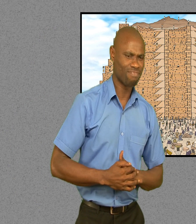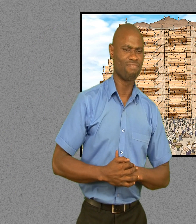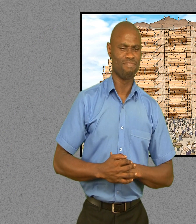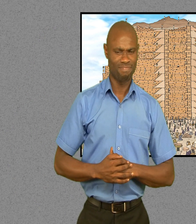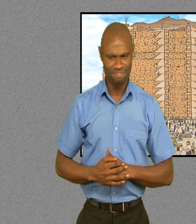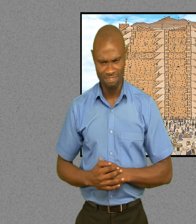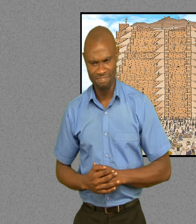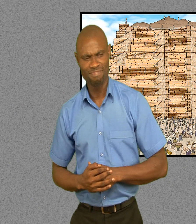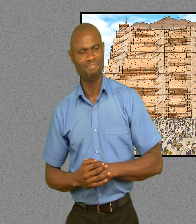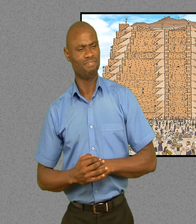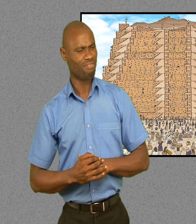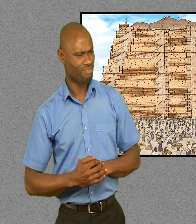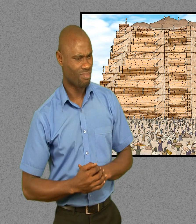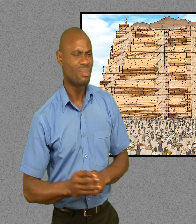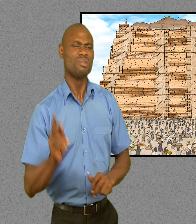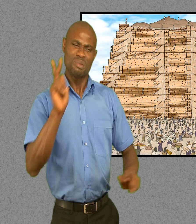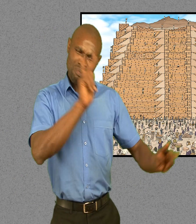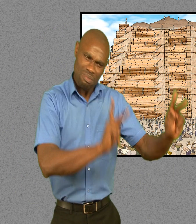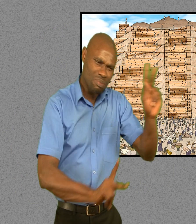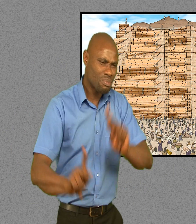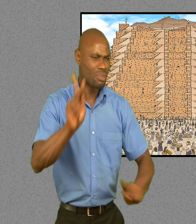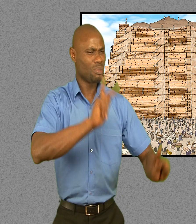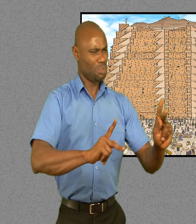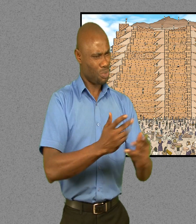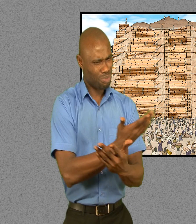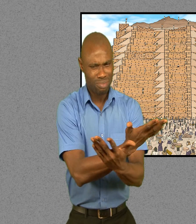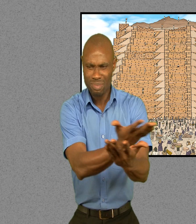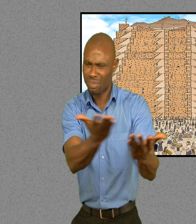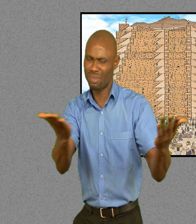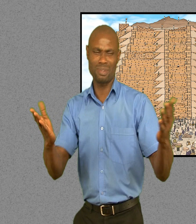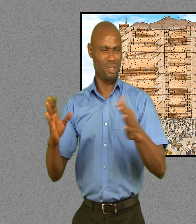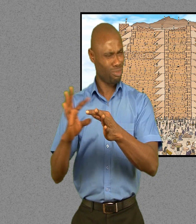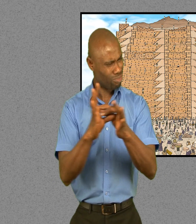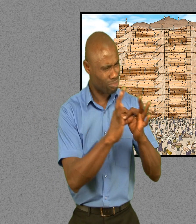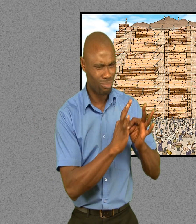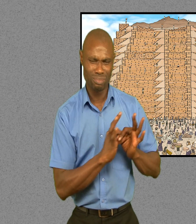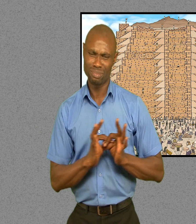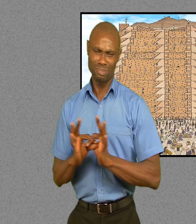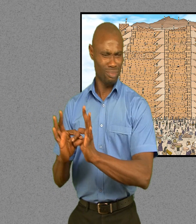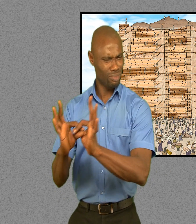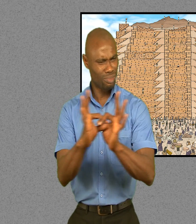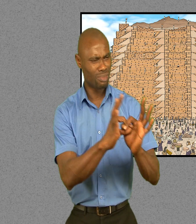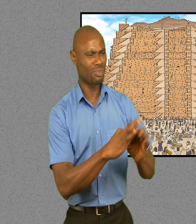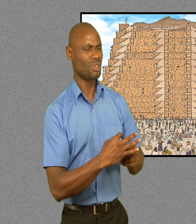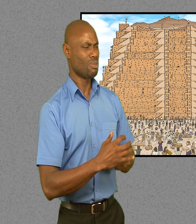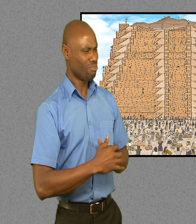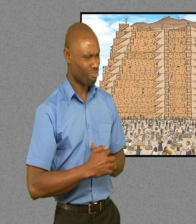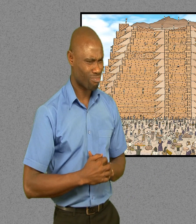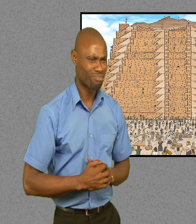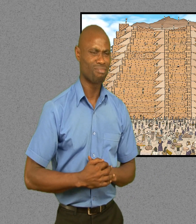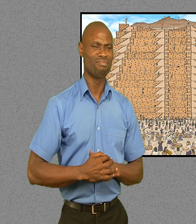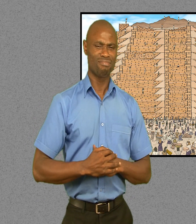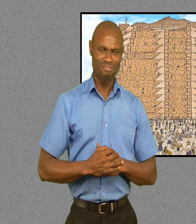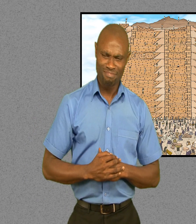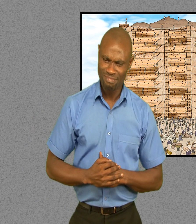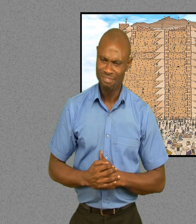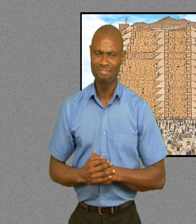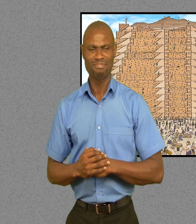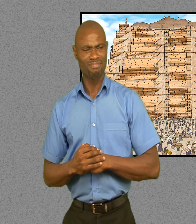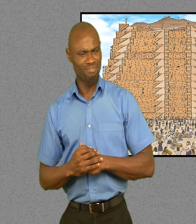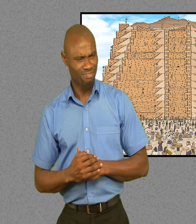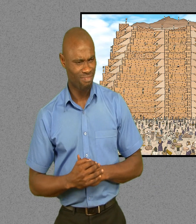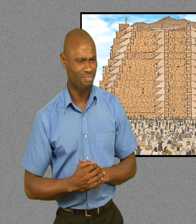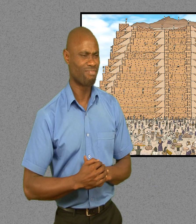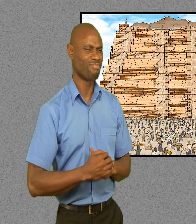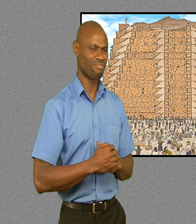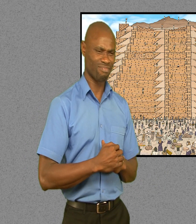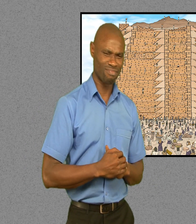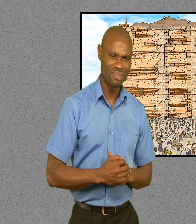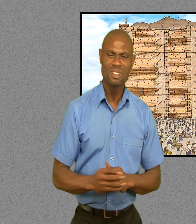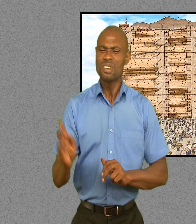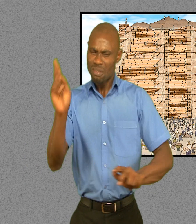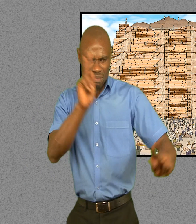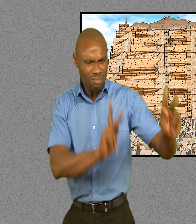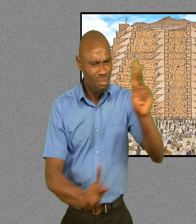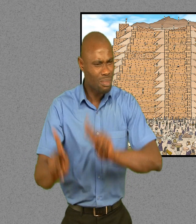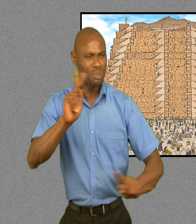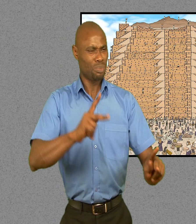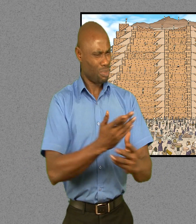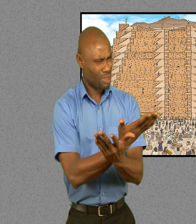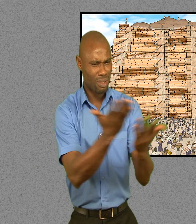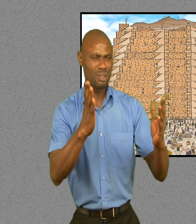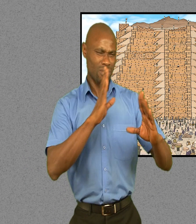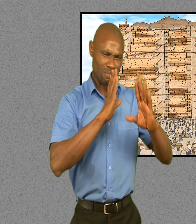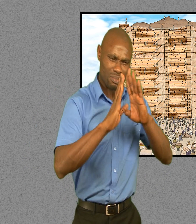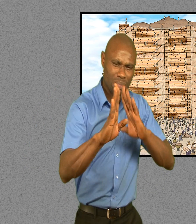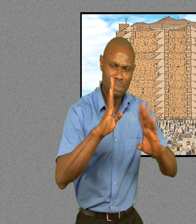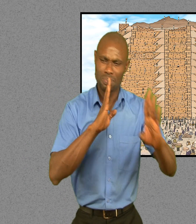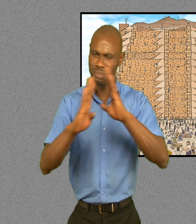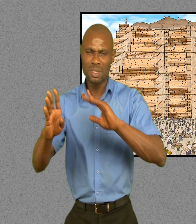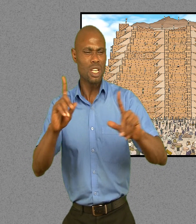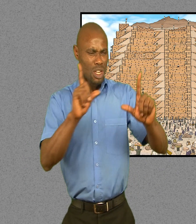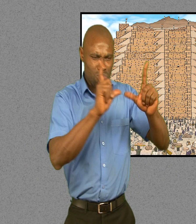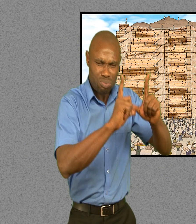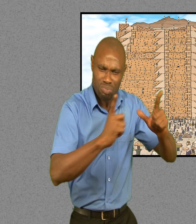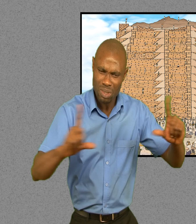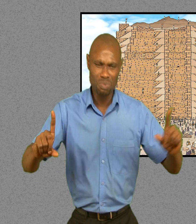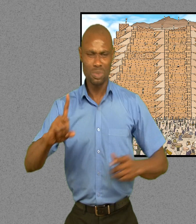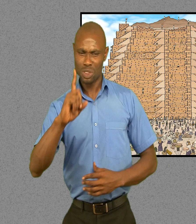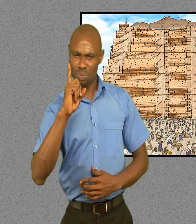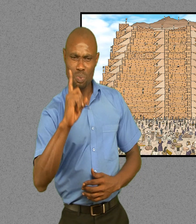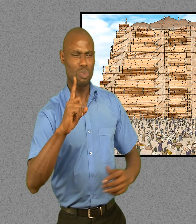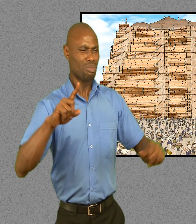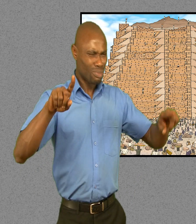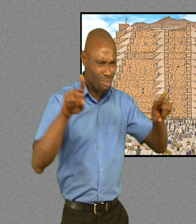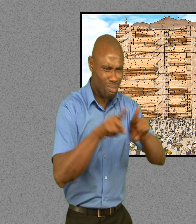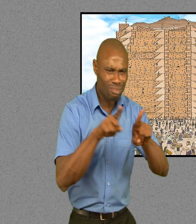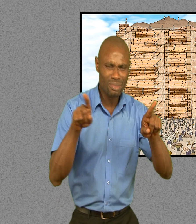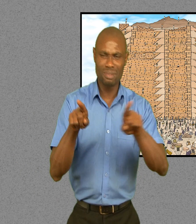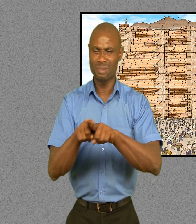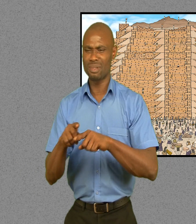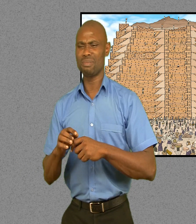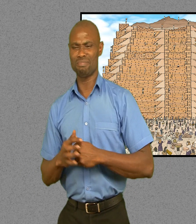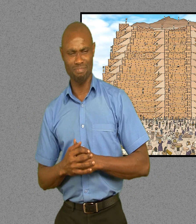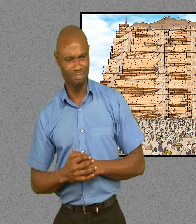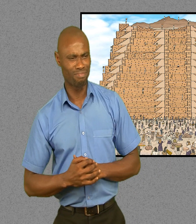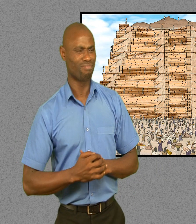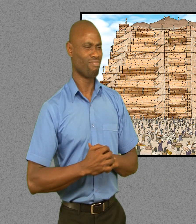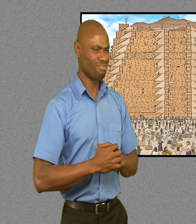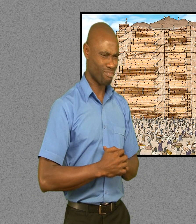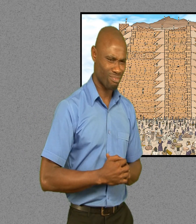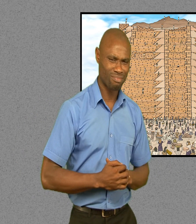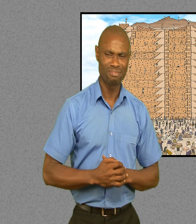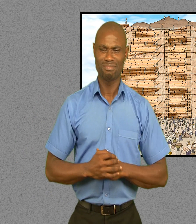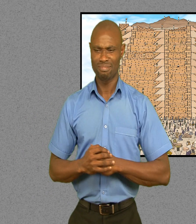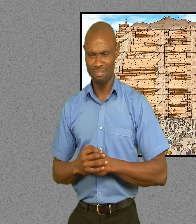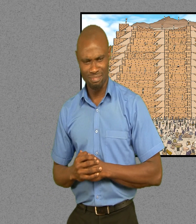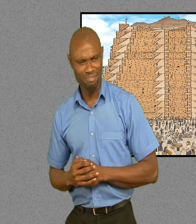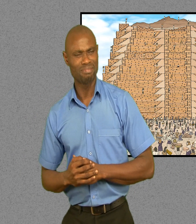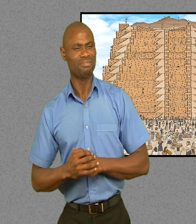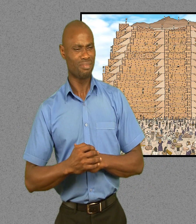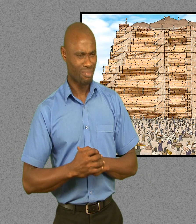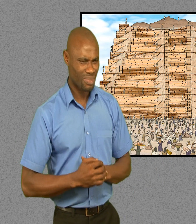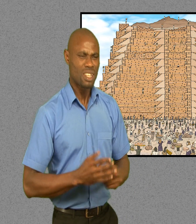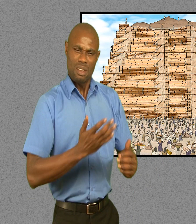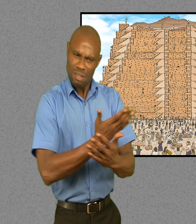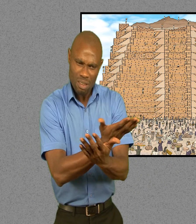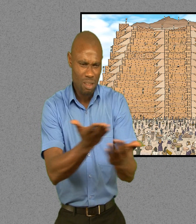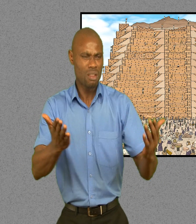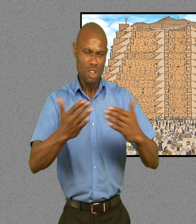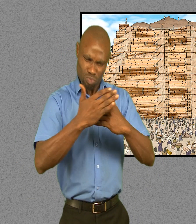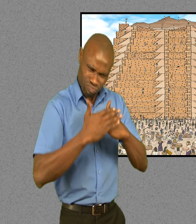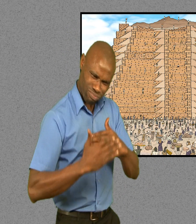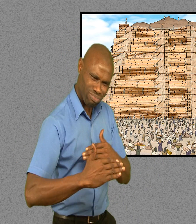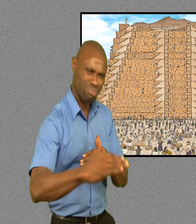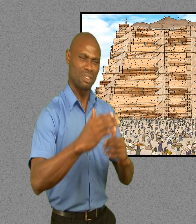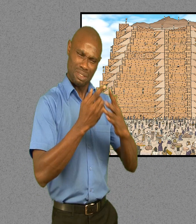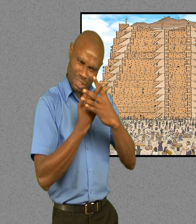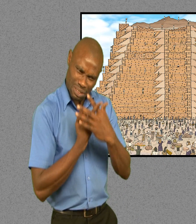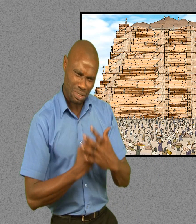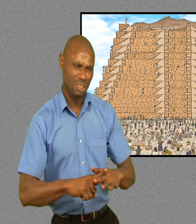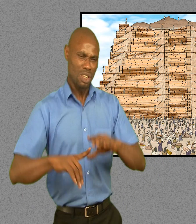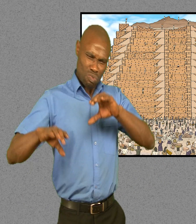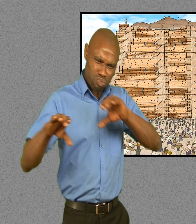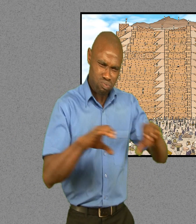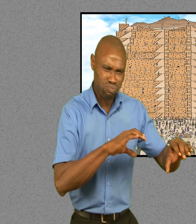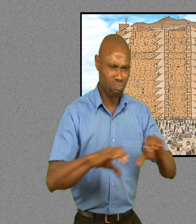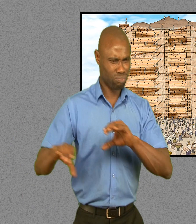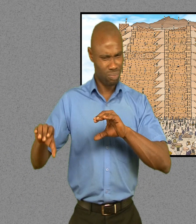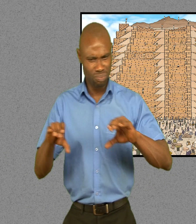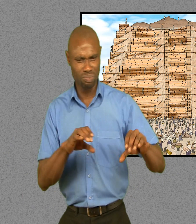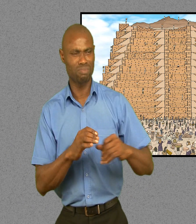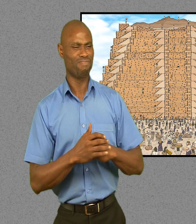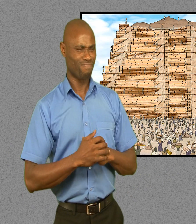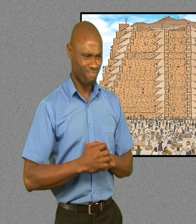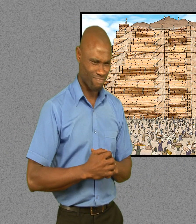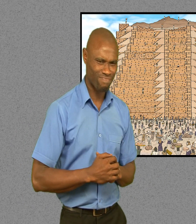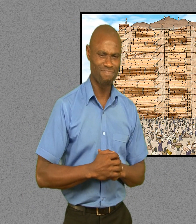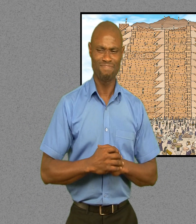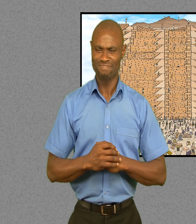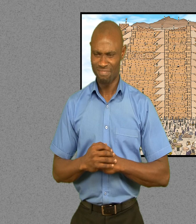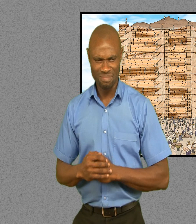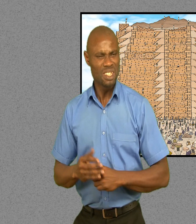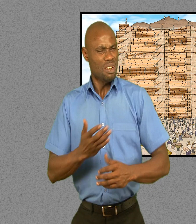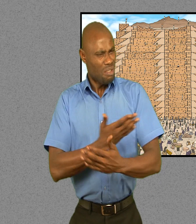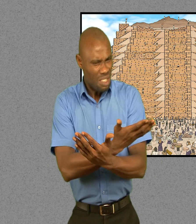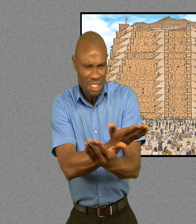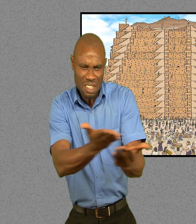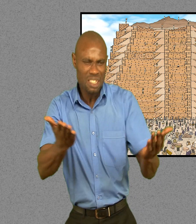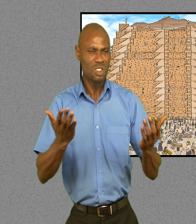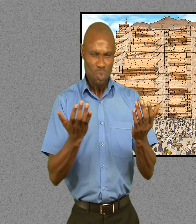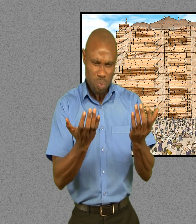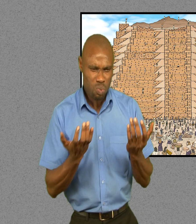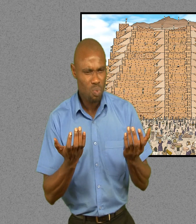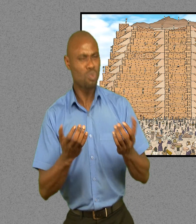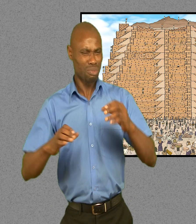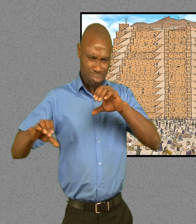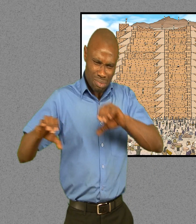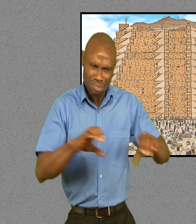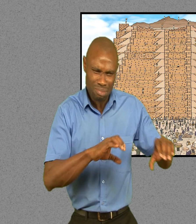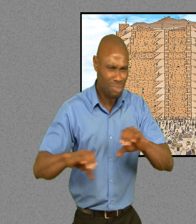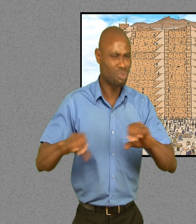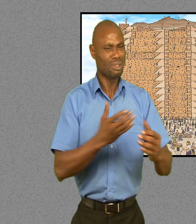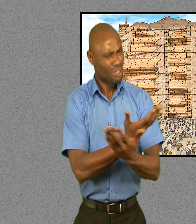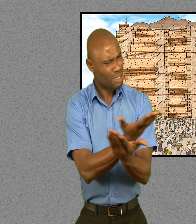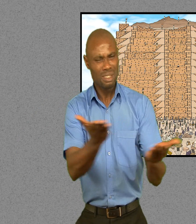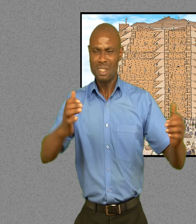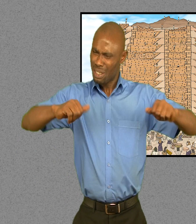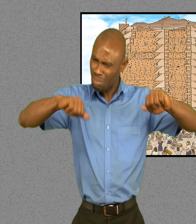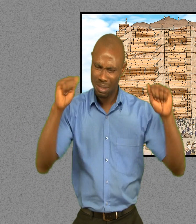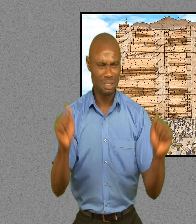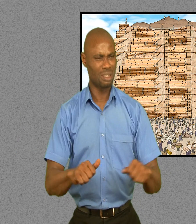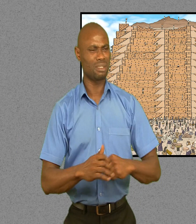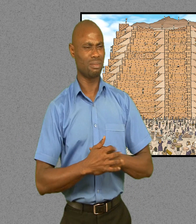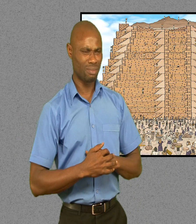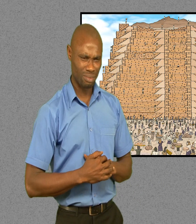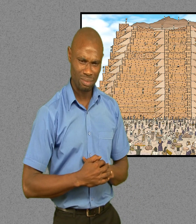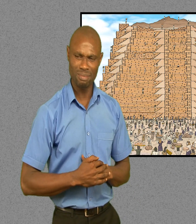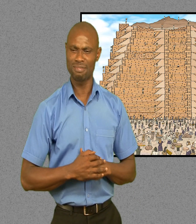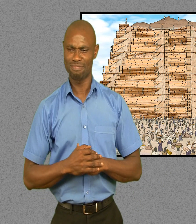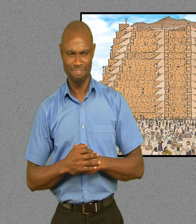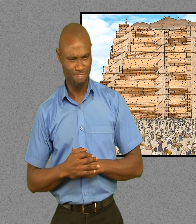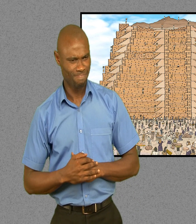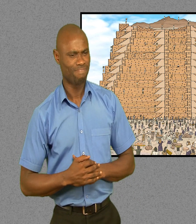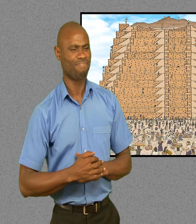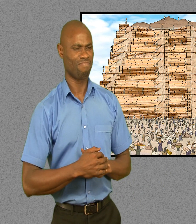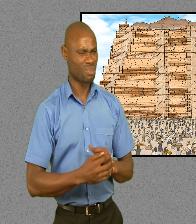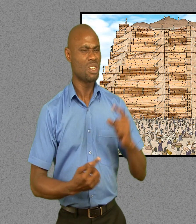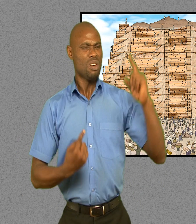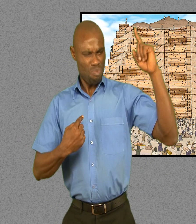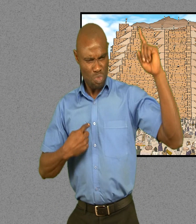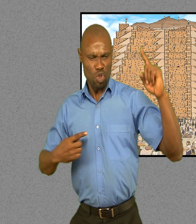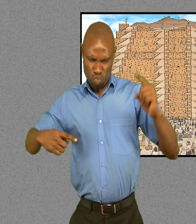And the LORD said, “If they have begun to do this as one people speaking the same language, then nothing they devise will be beyond them.